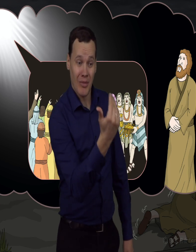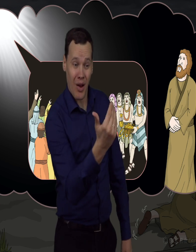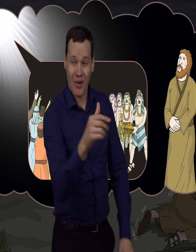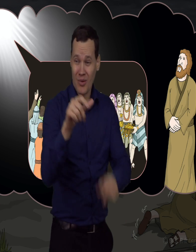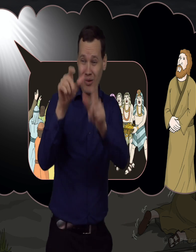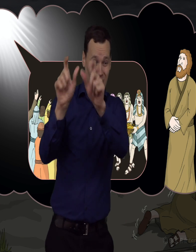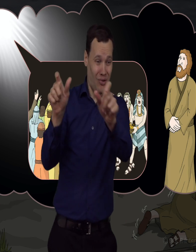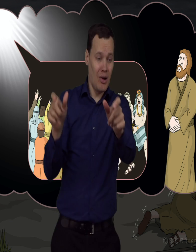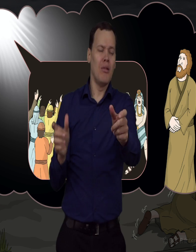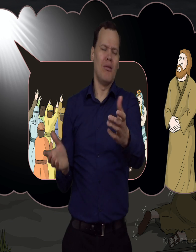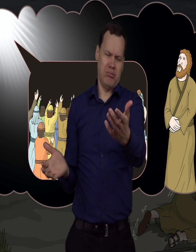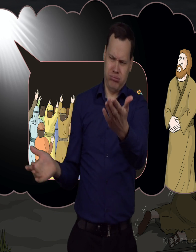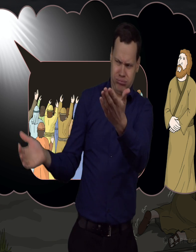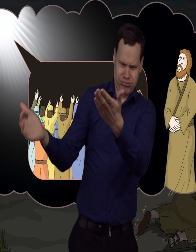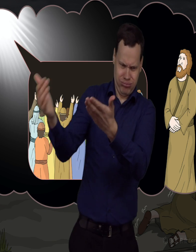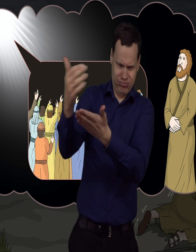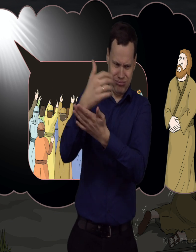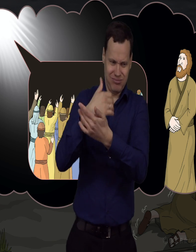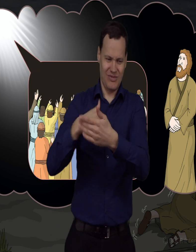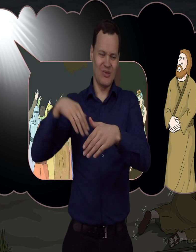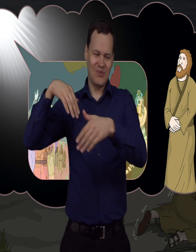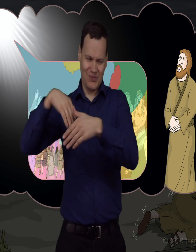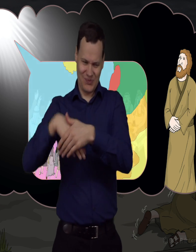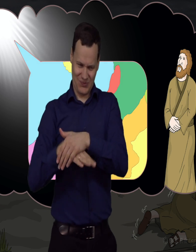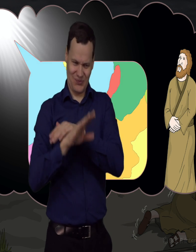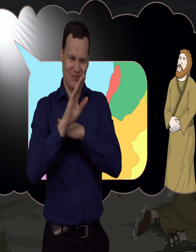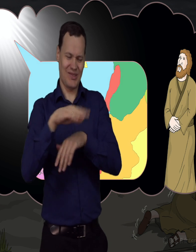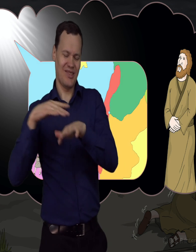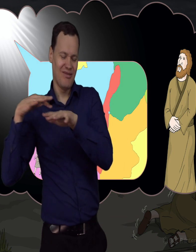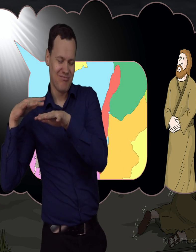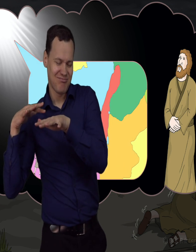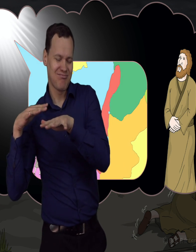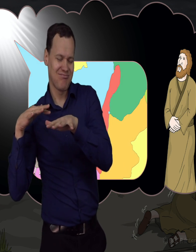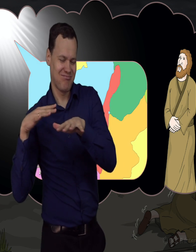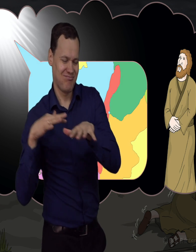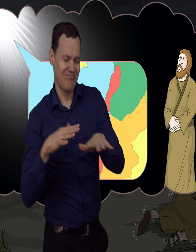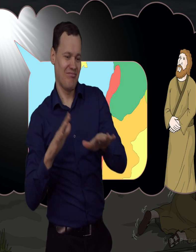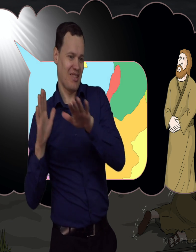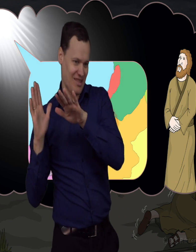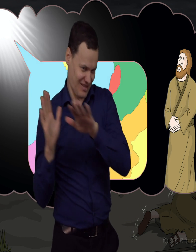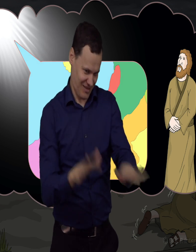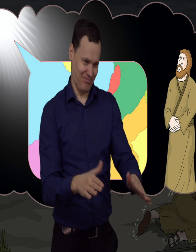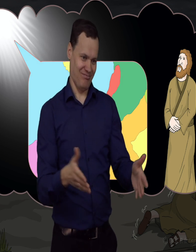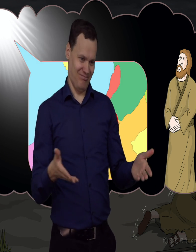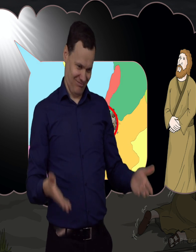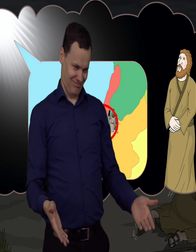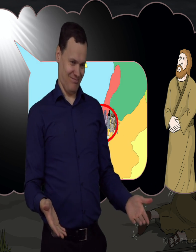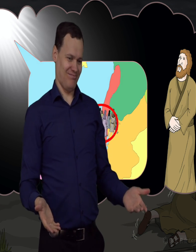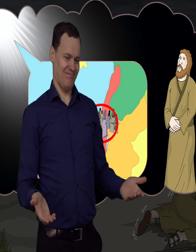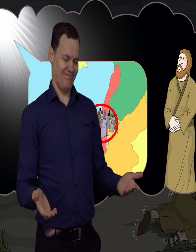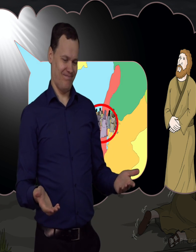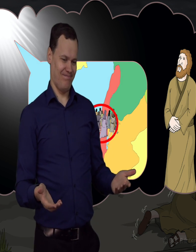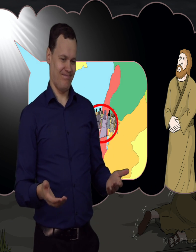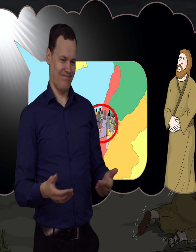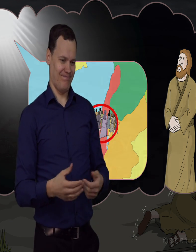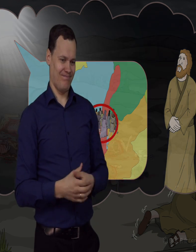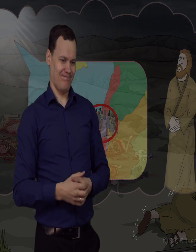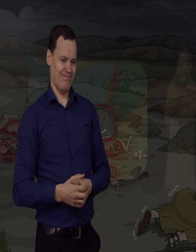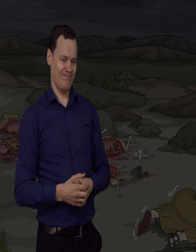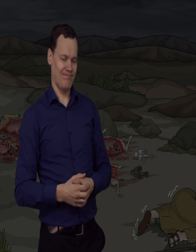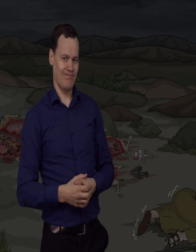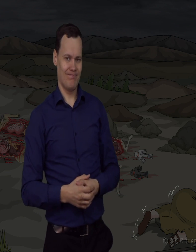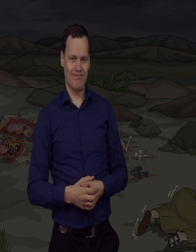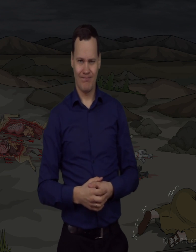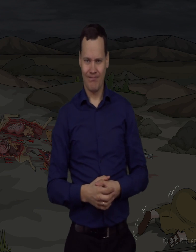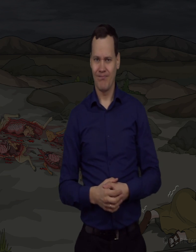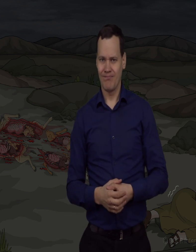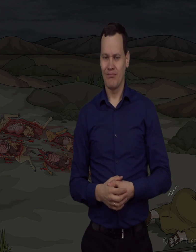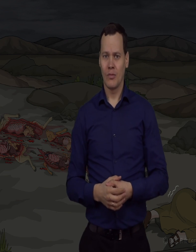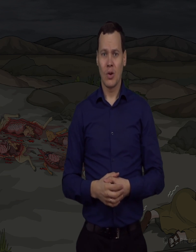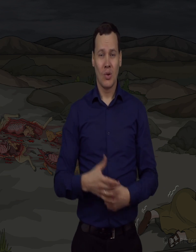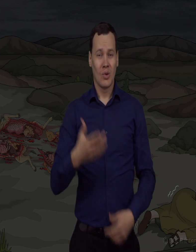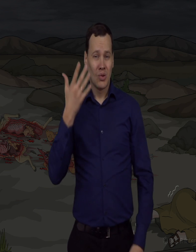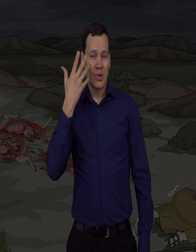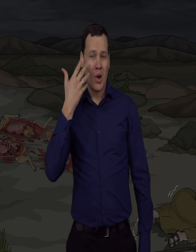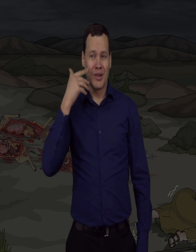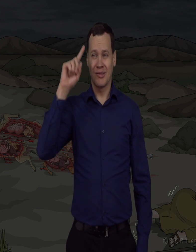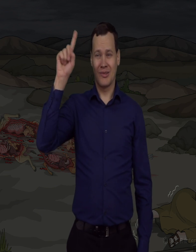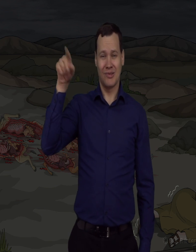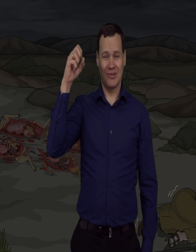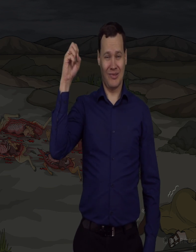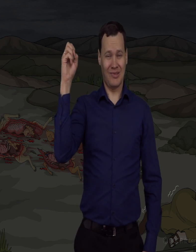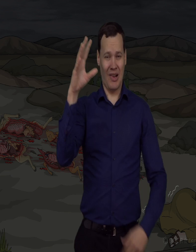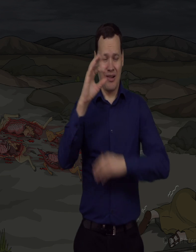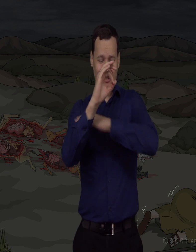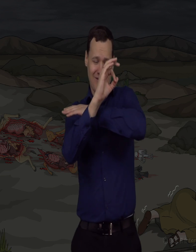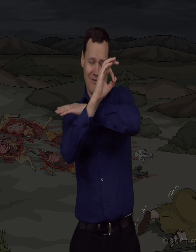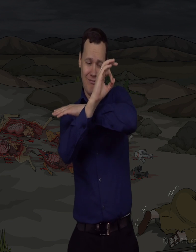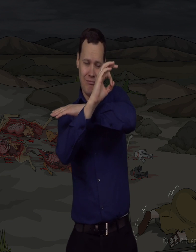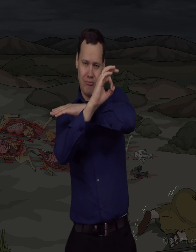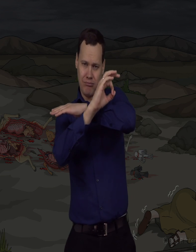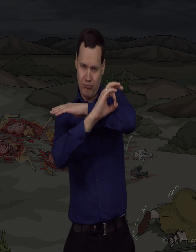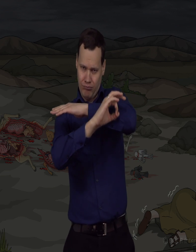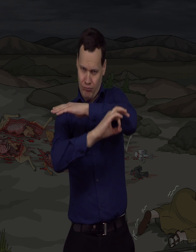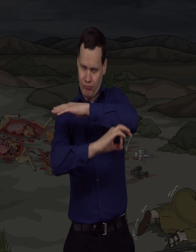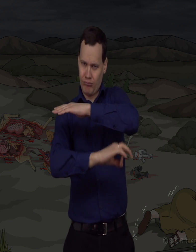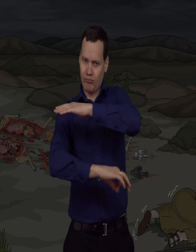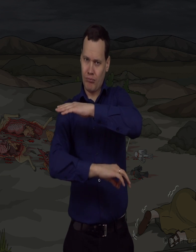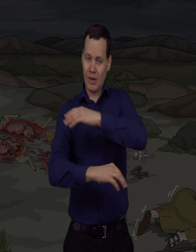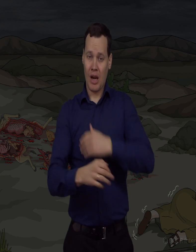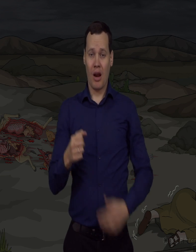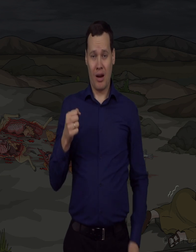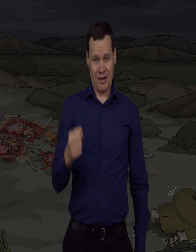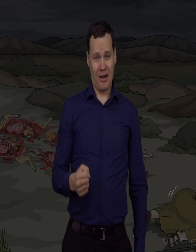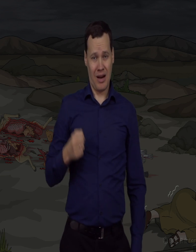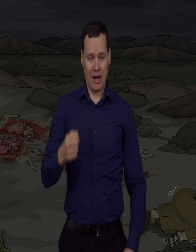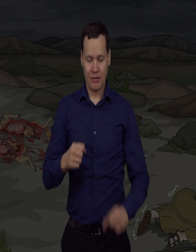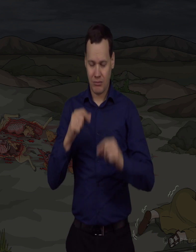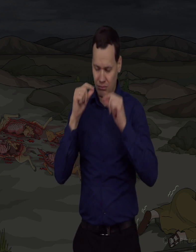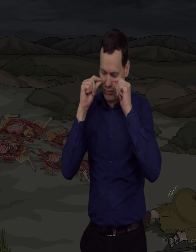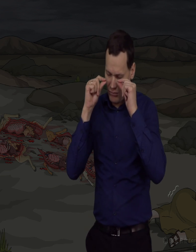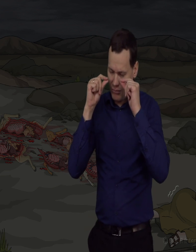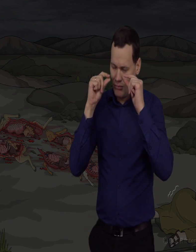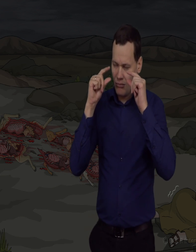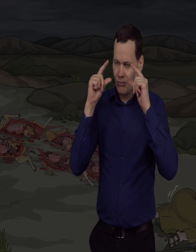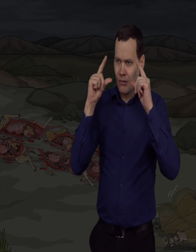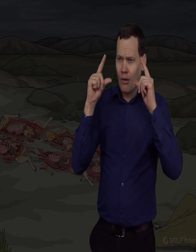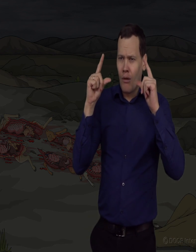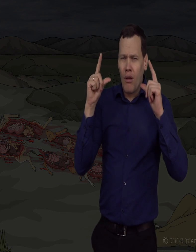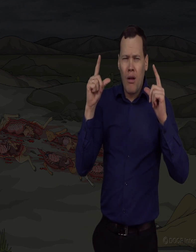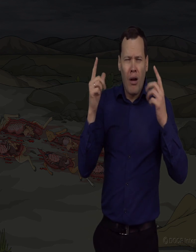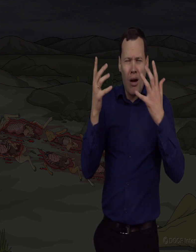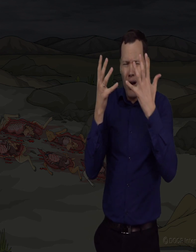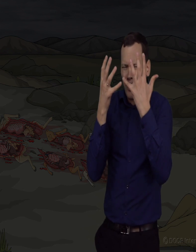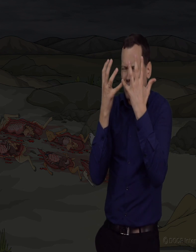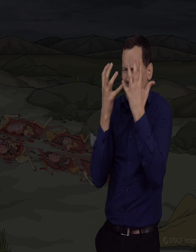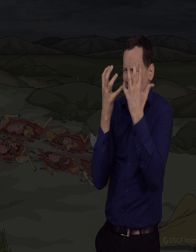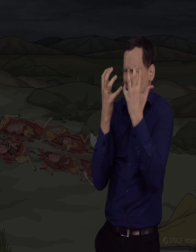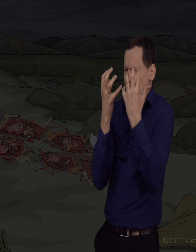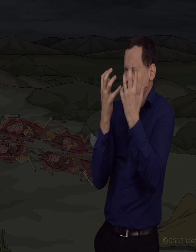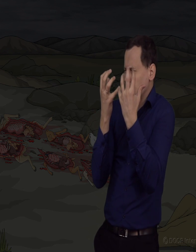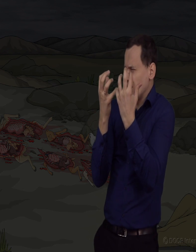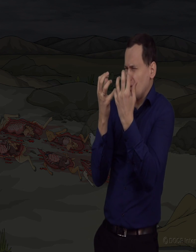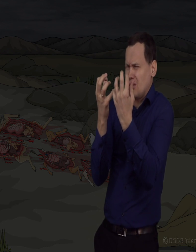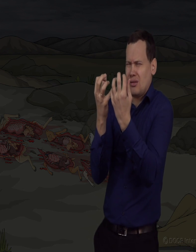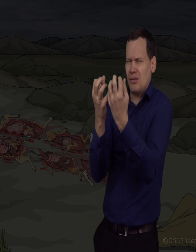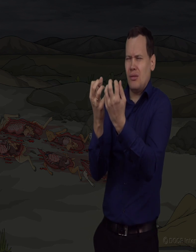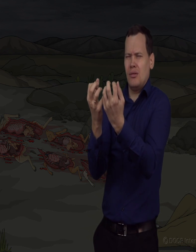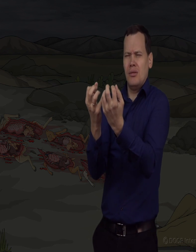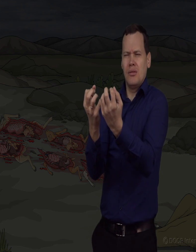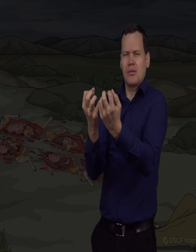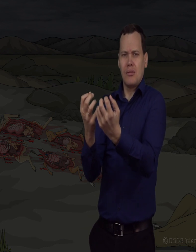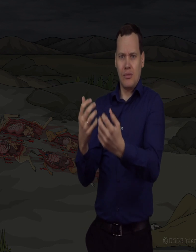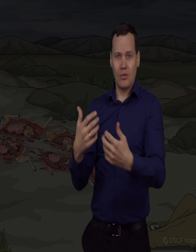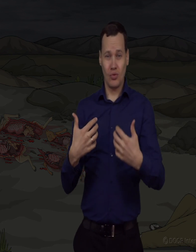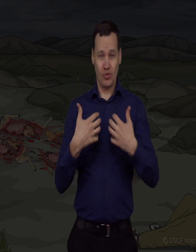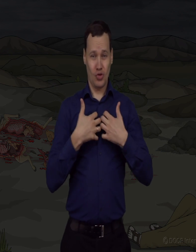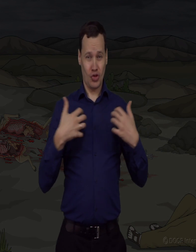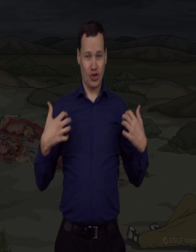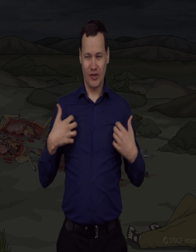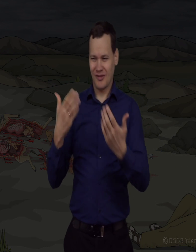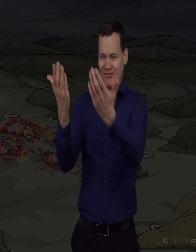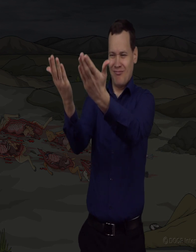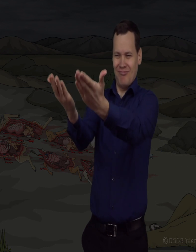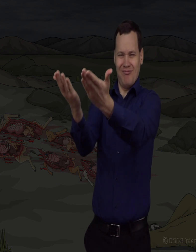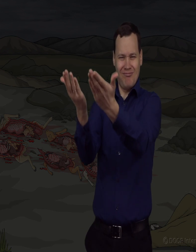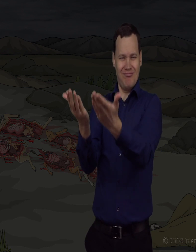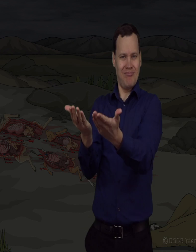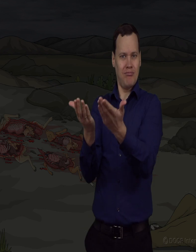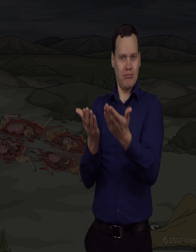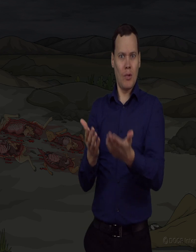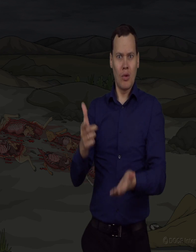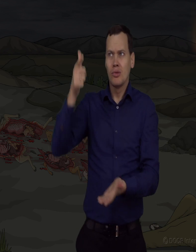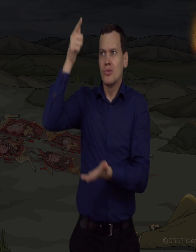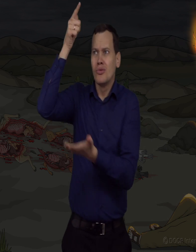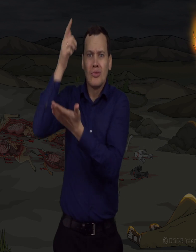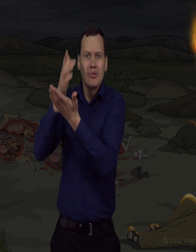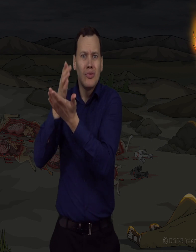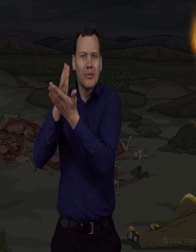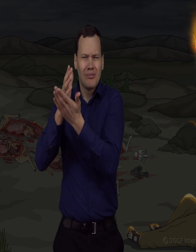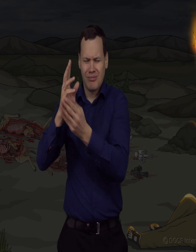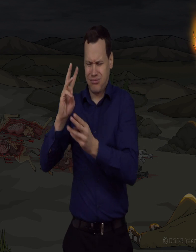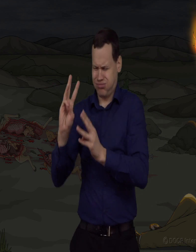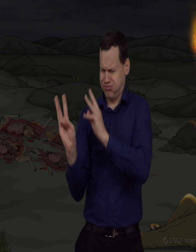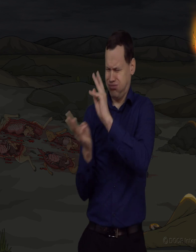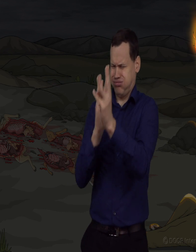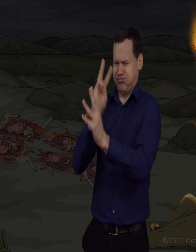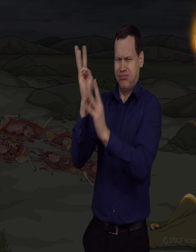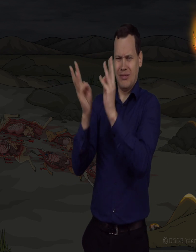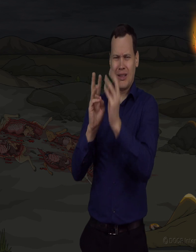In the fourth generation your descendants will return here, for the iniquity of the Amorites is not yet complete.”